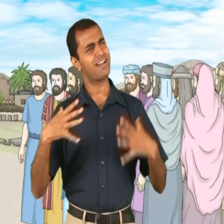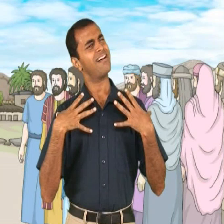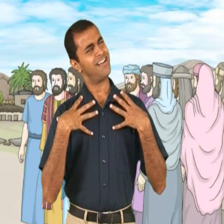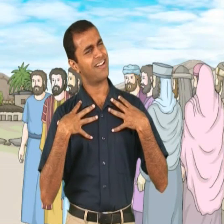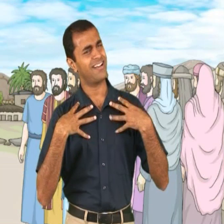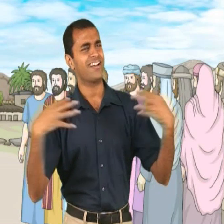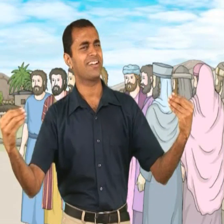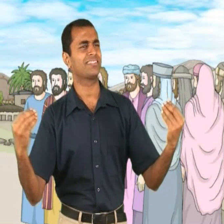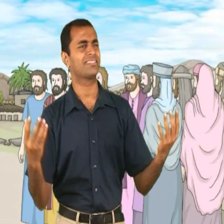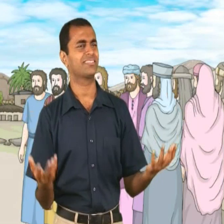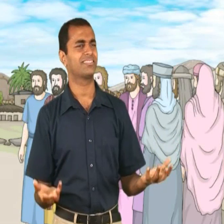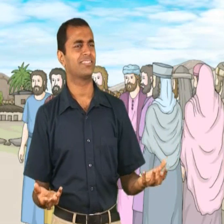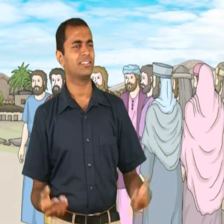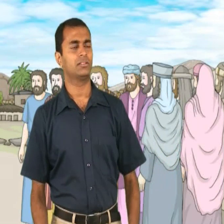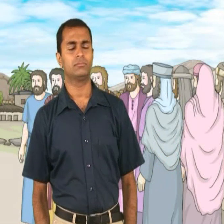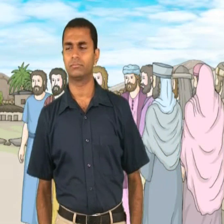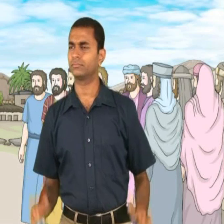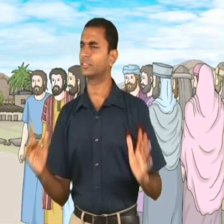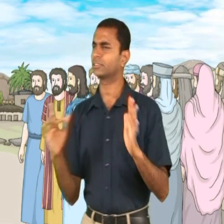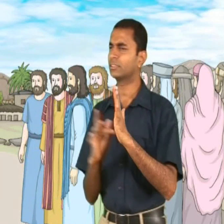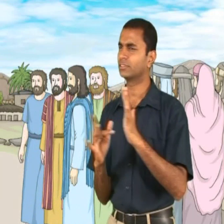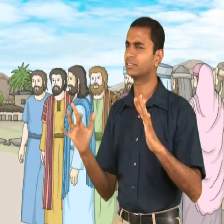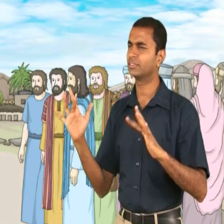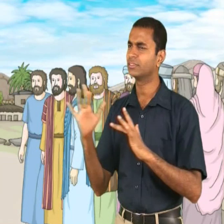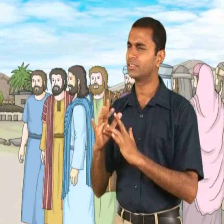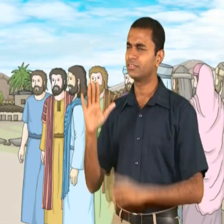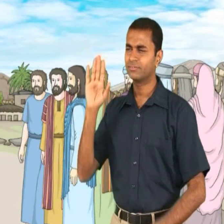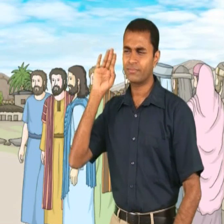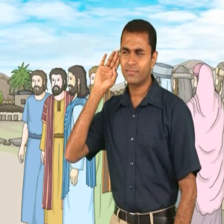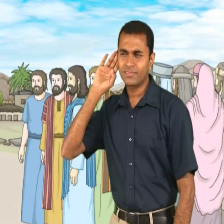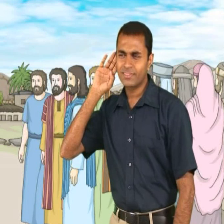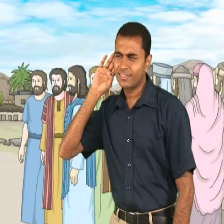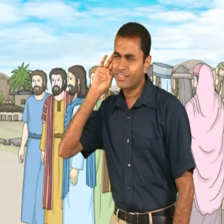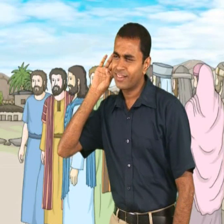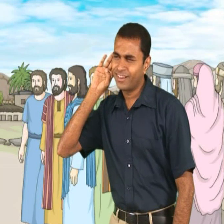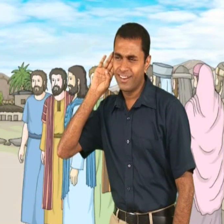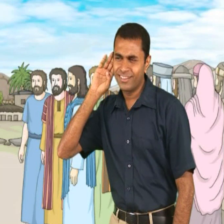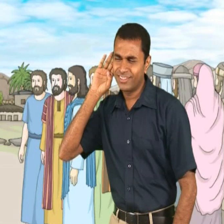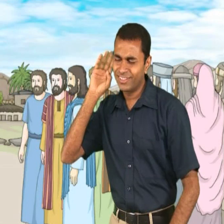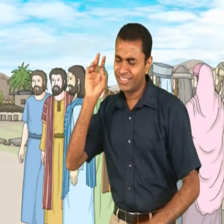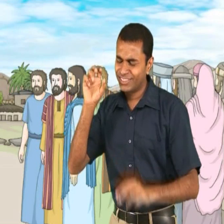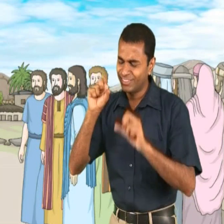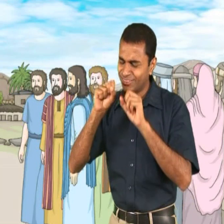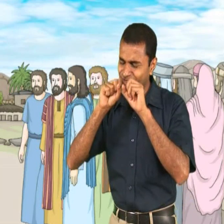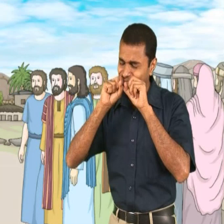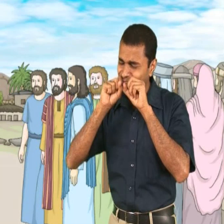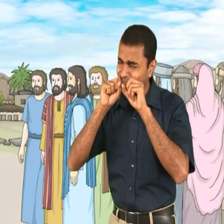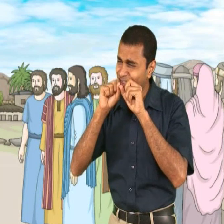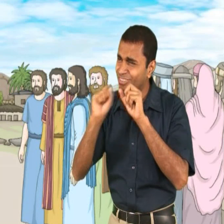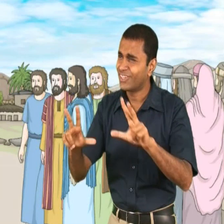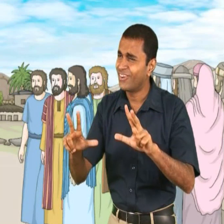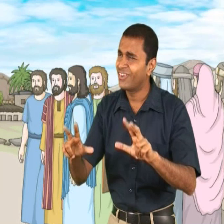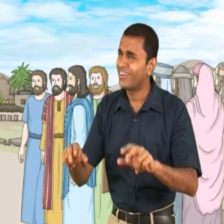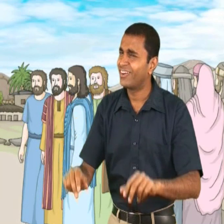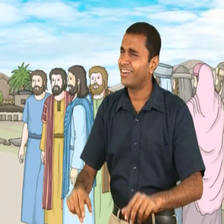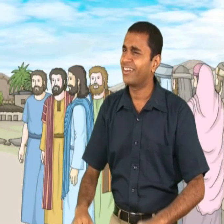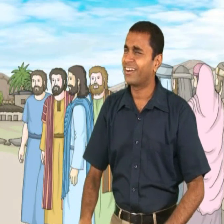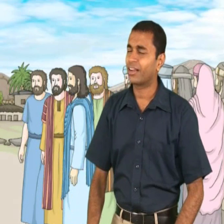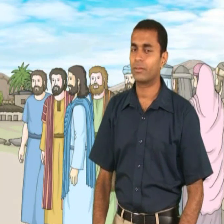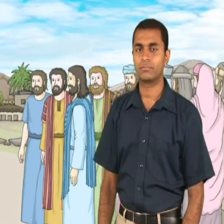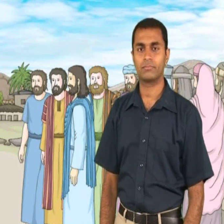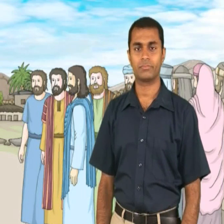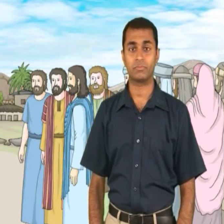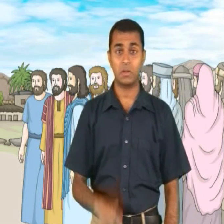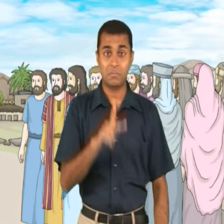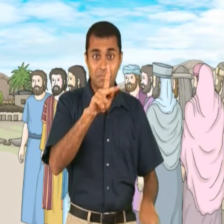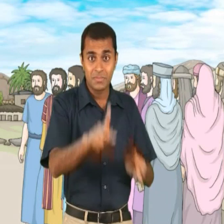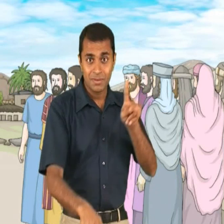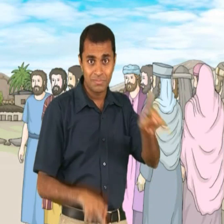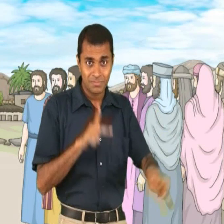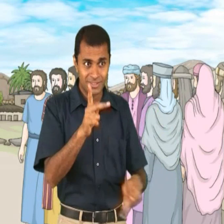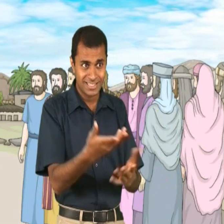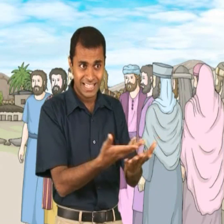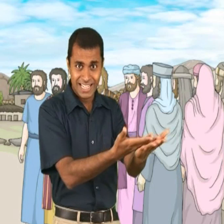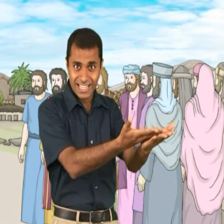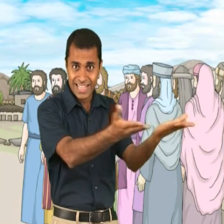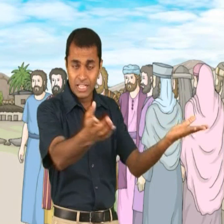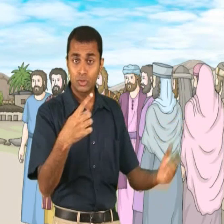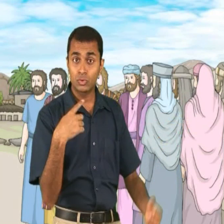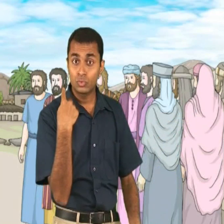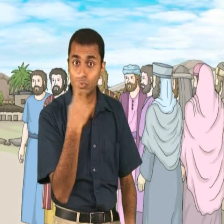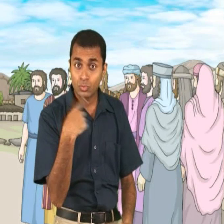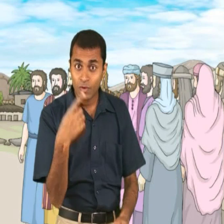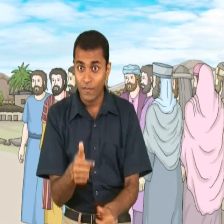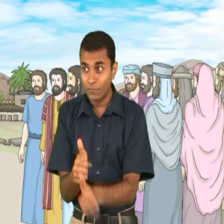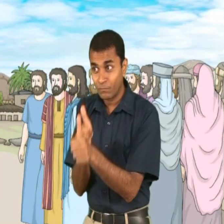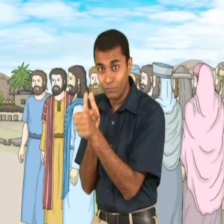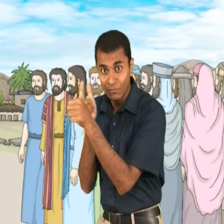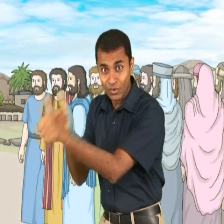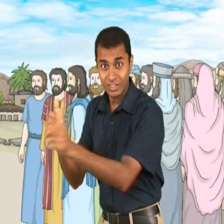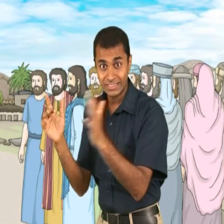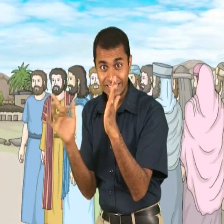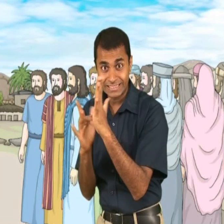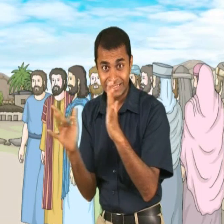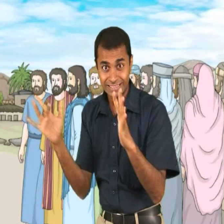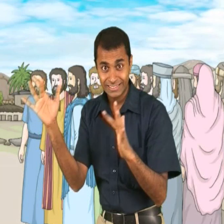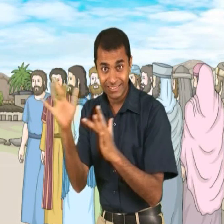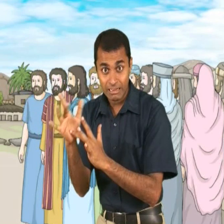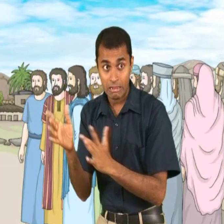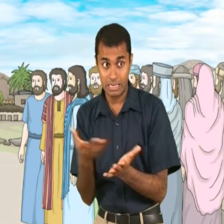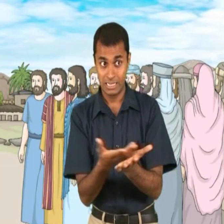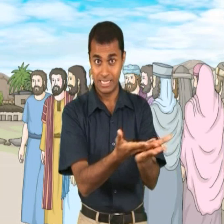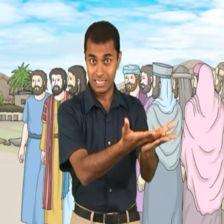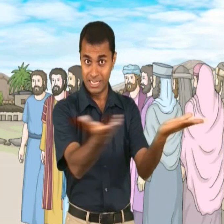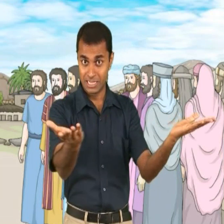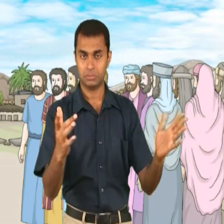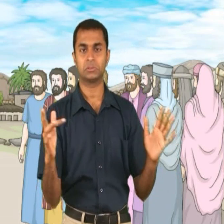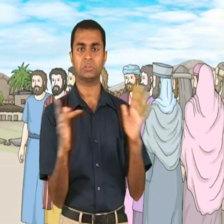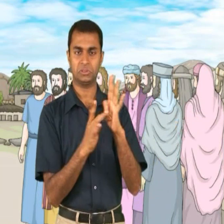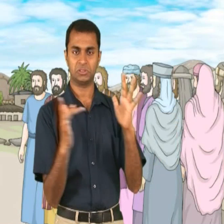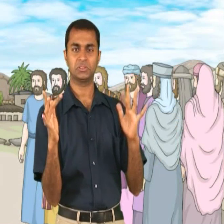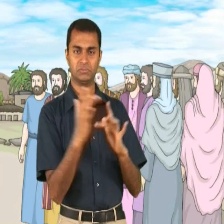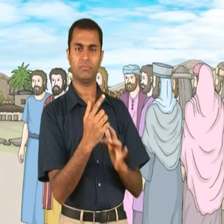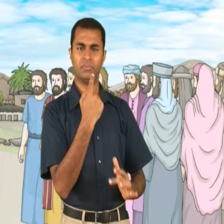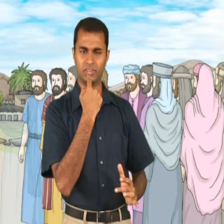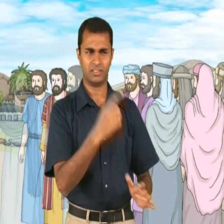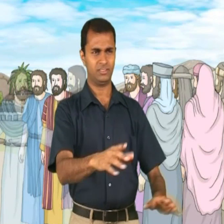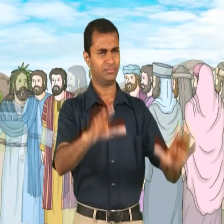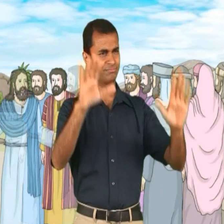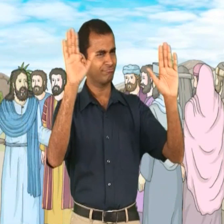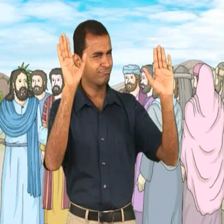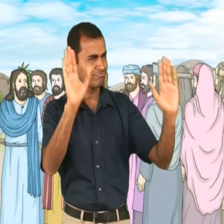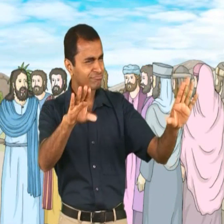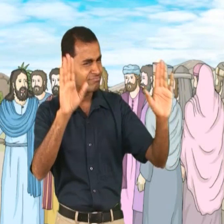I tell my servant to do something, and he does it.”